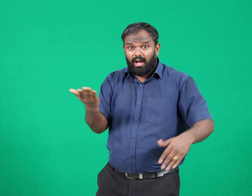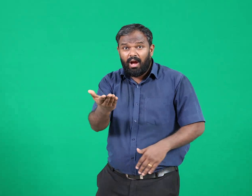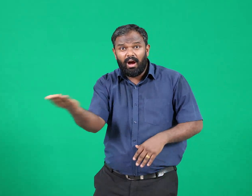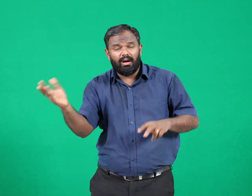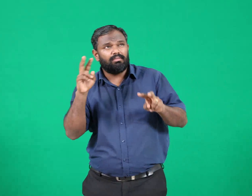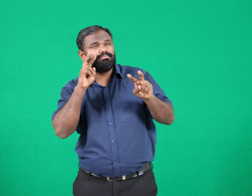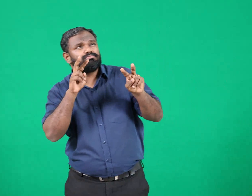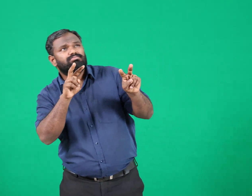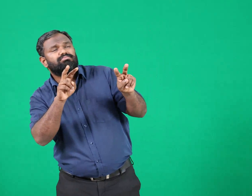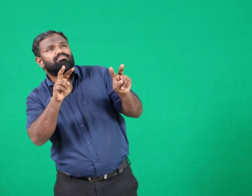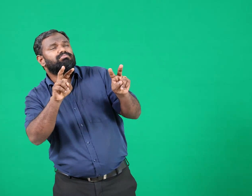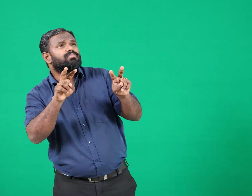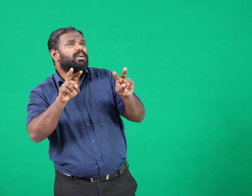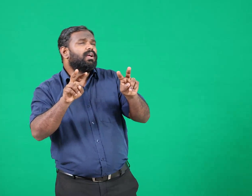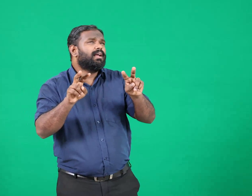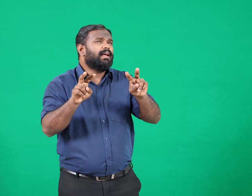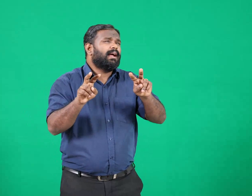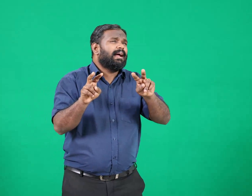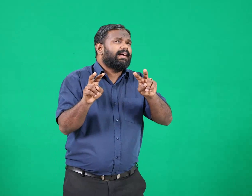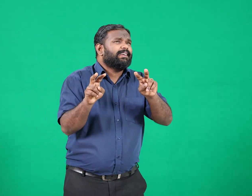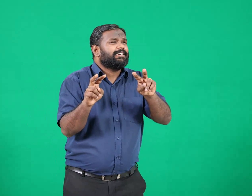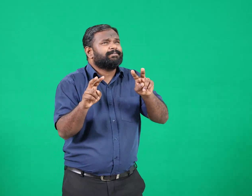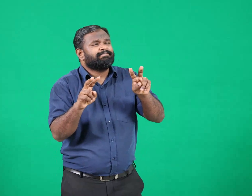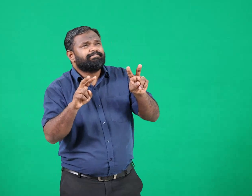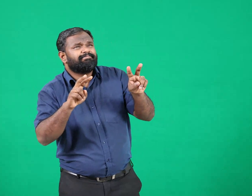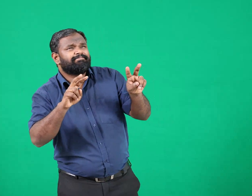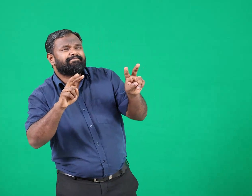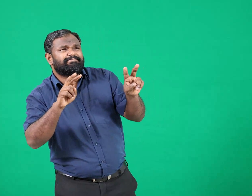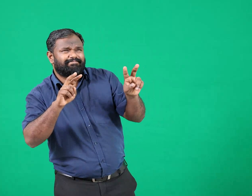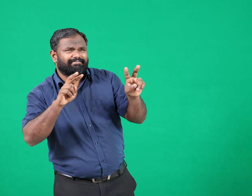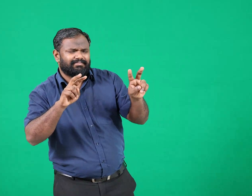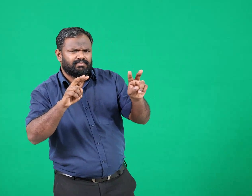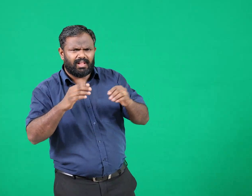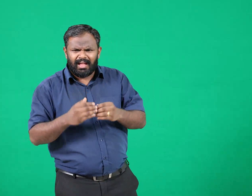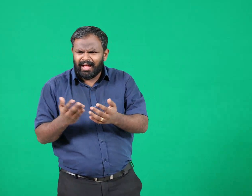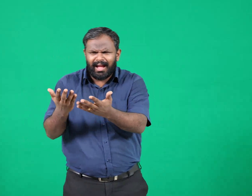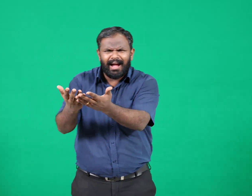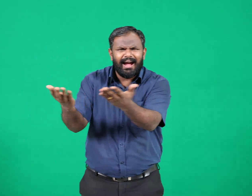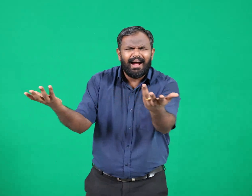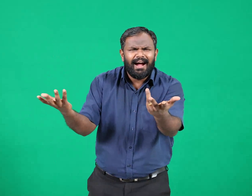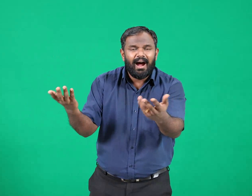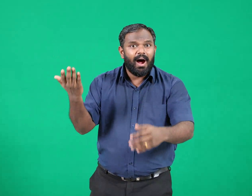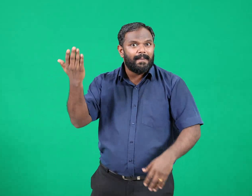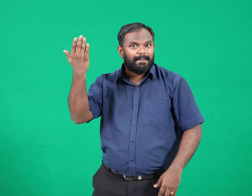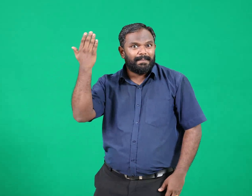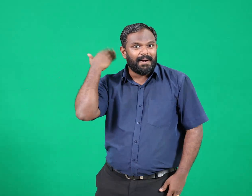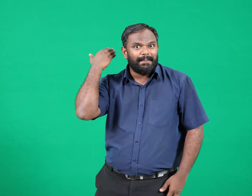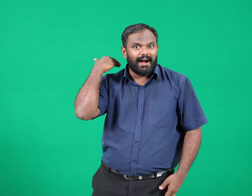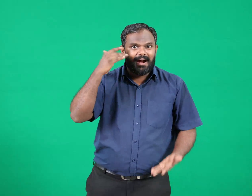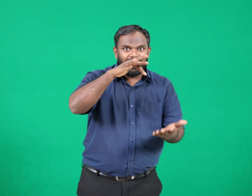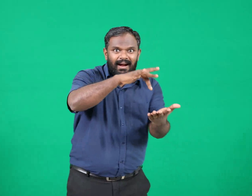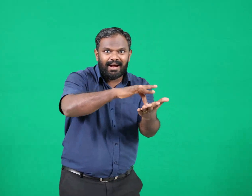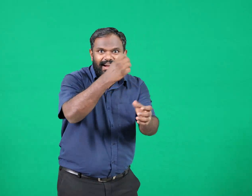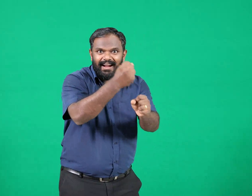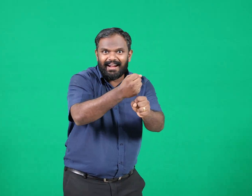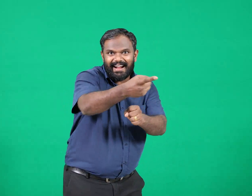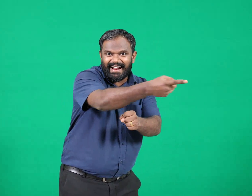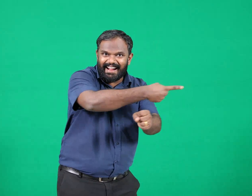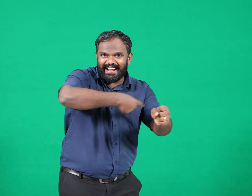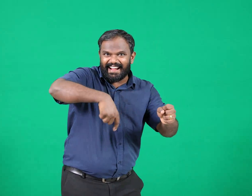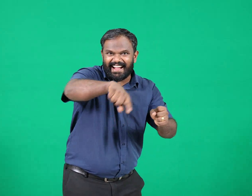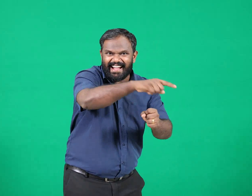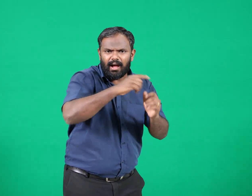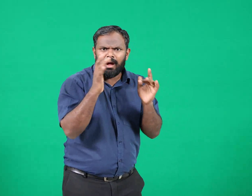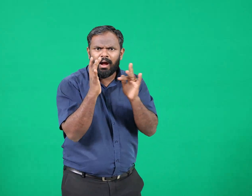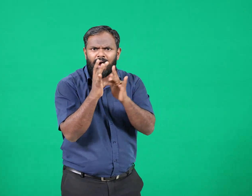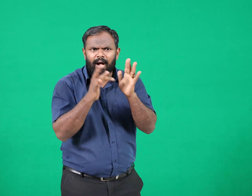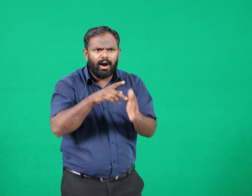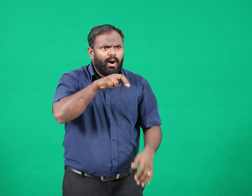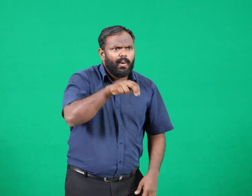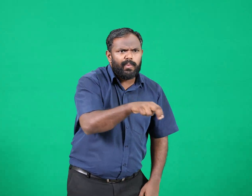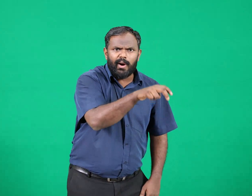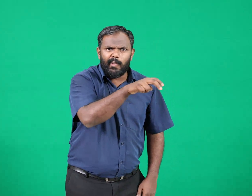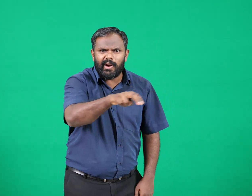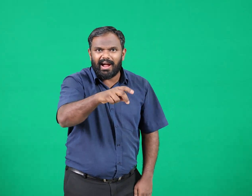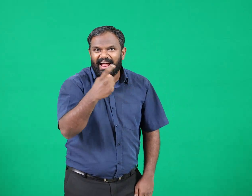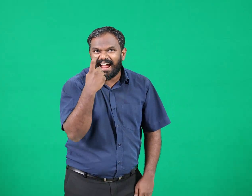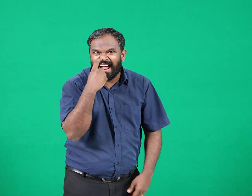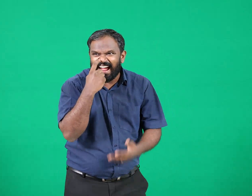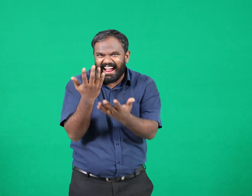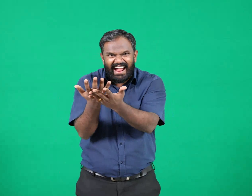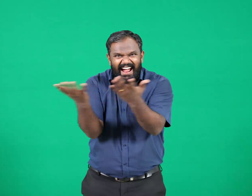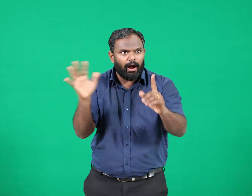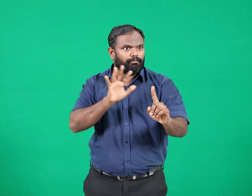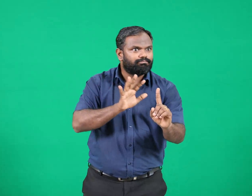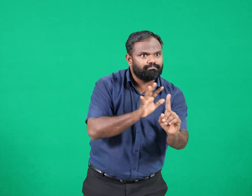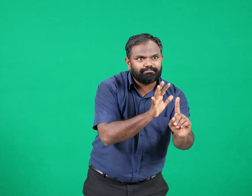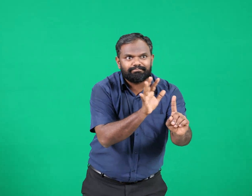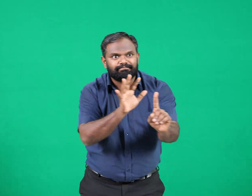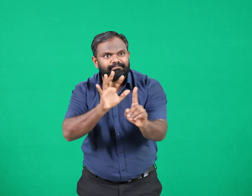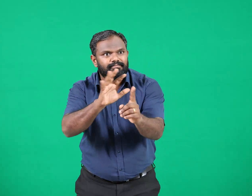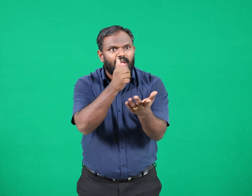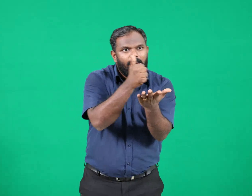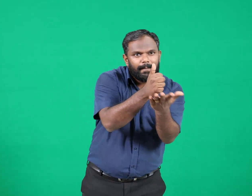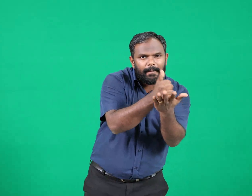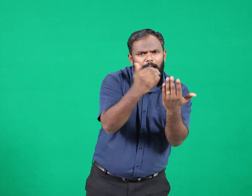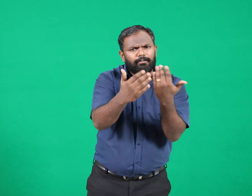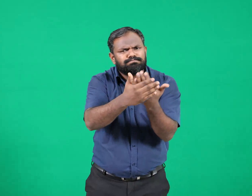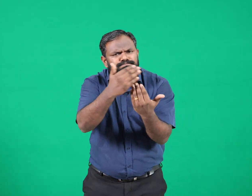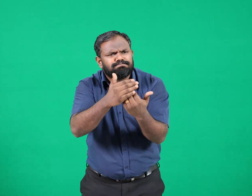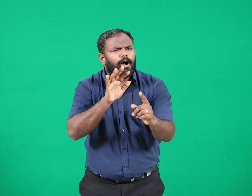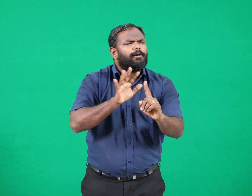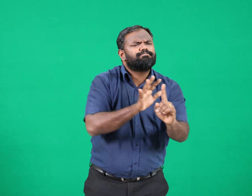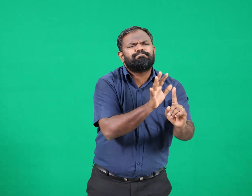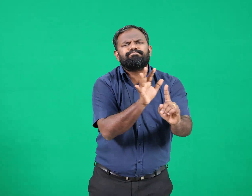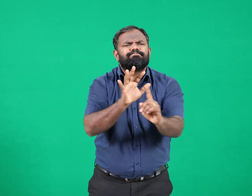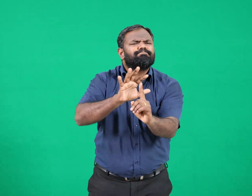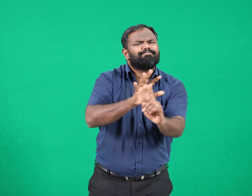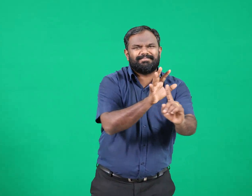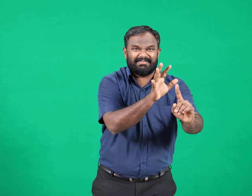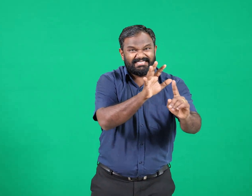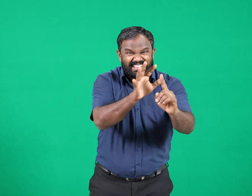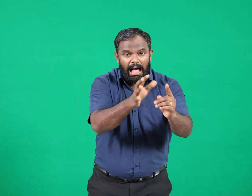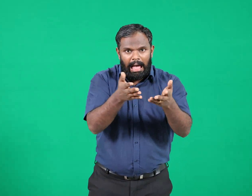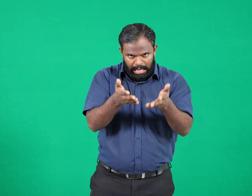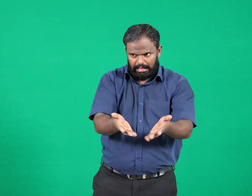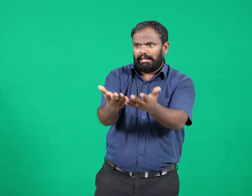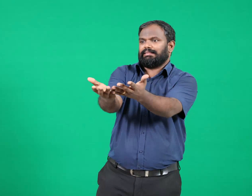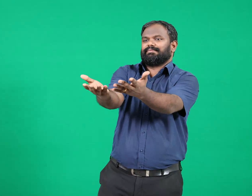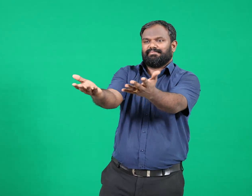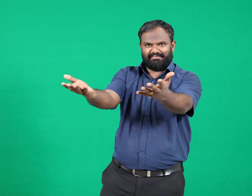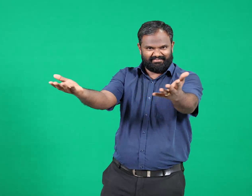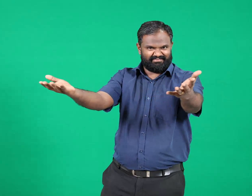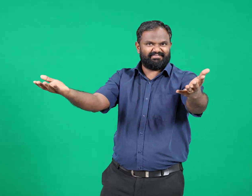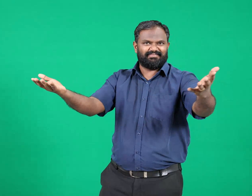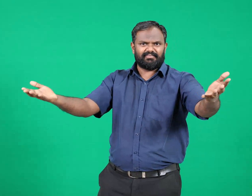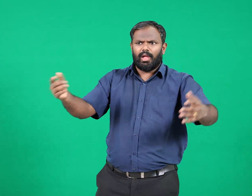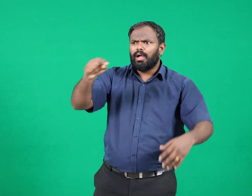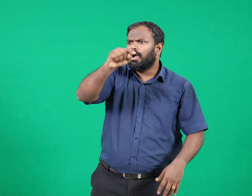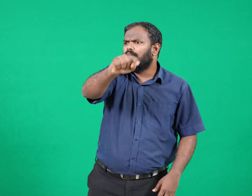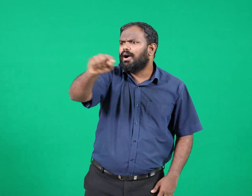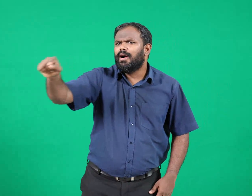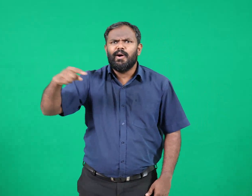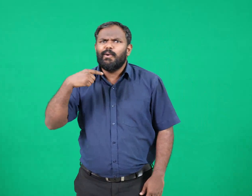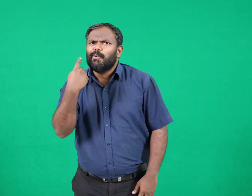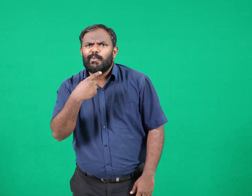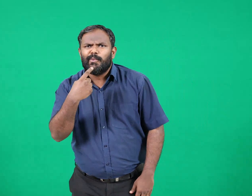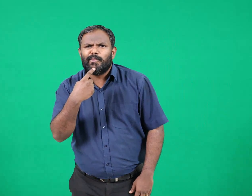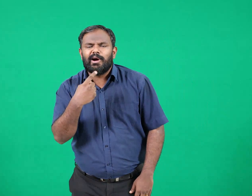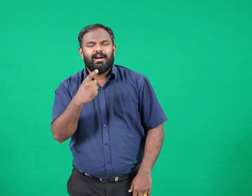They had followed Jesus from Galilee to minister to Him.